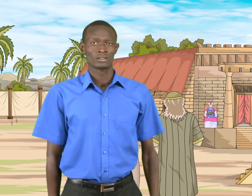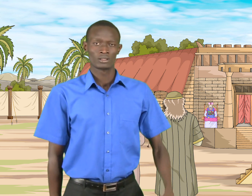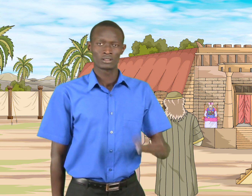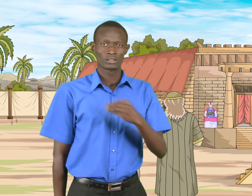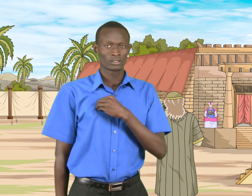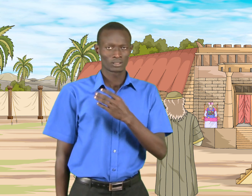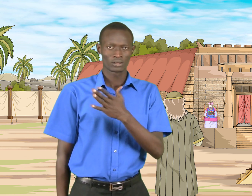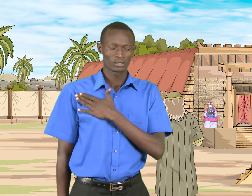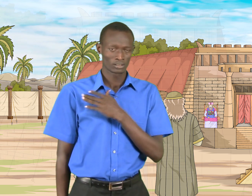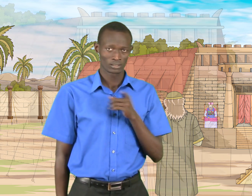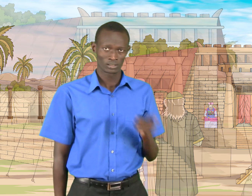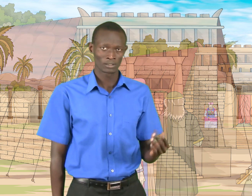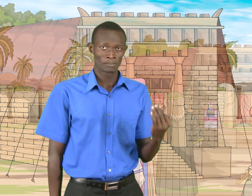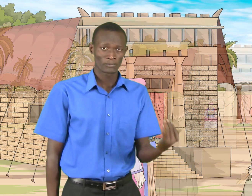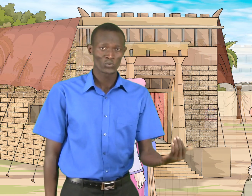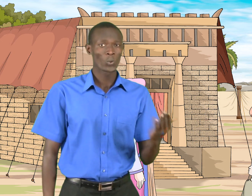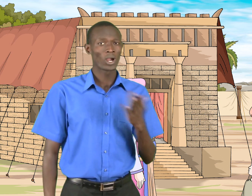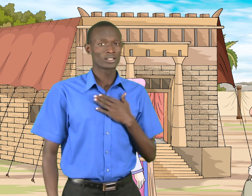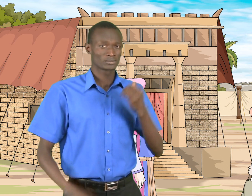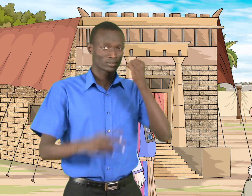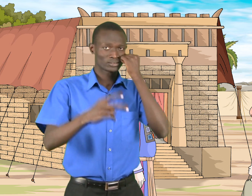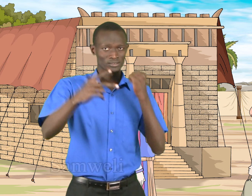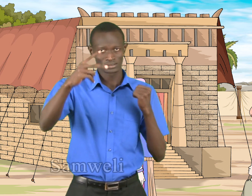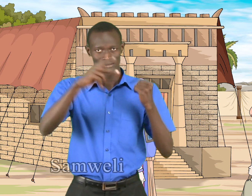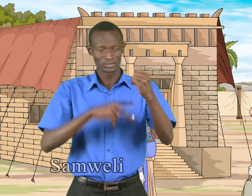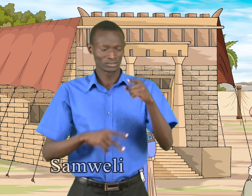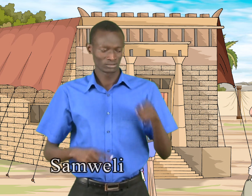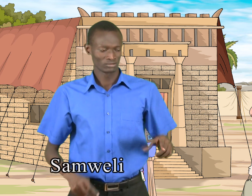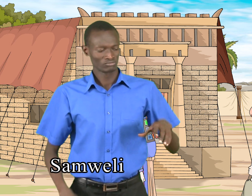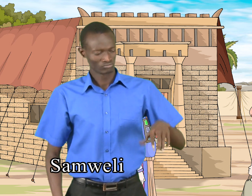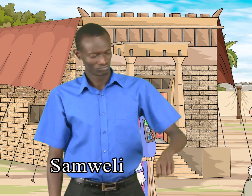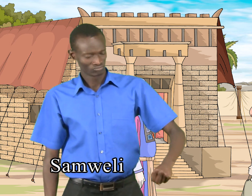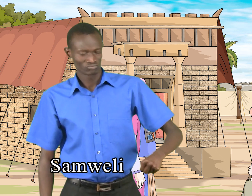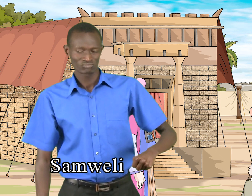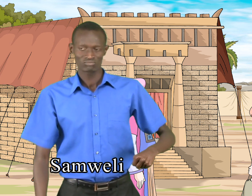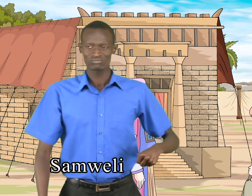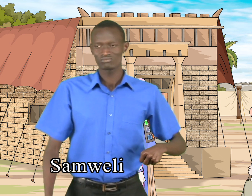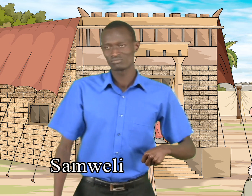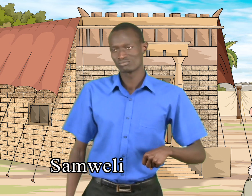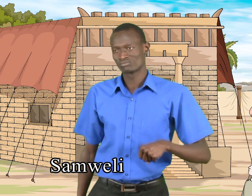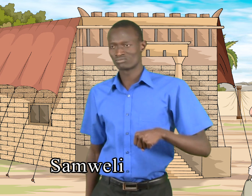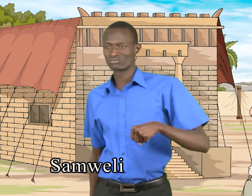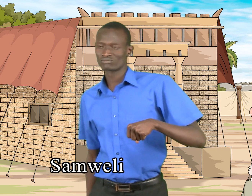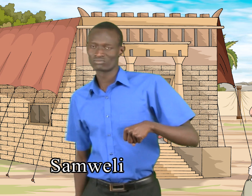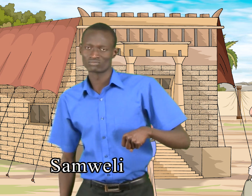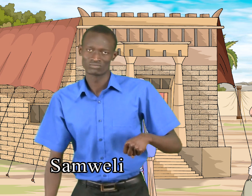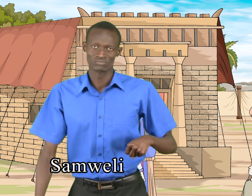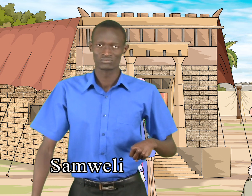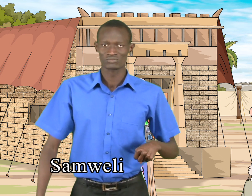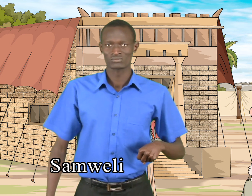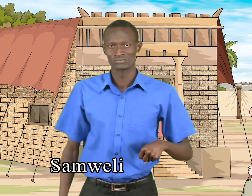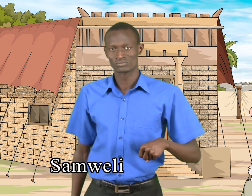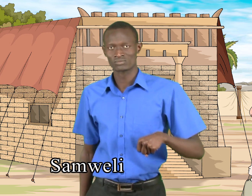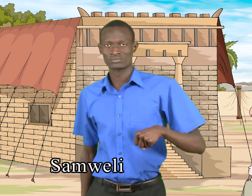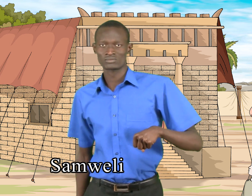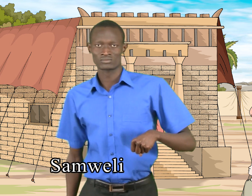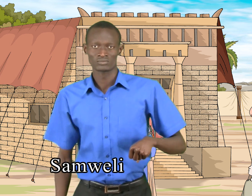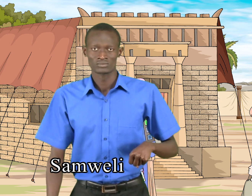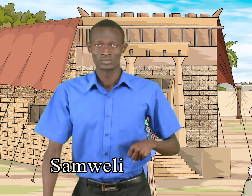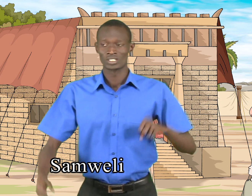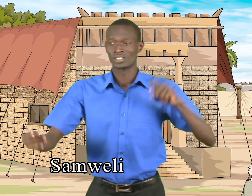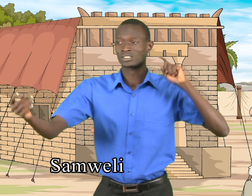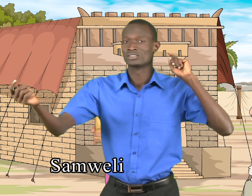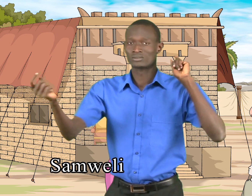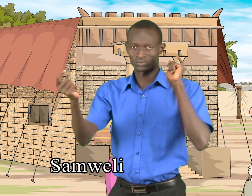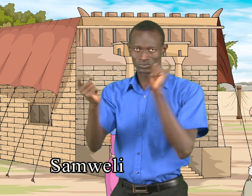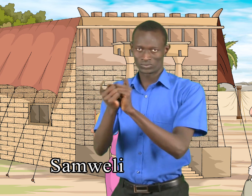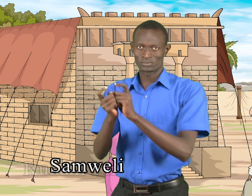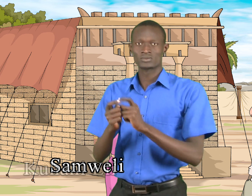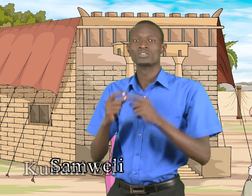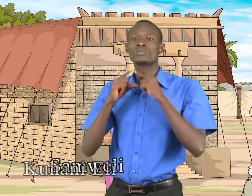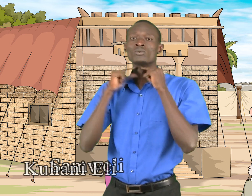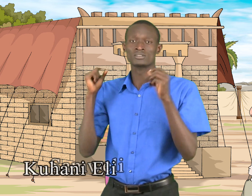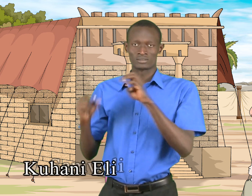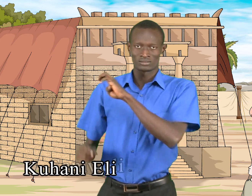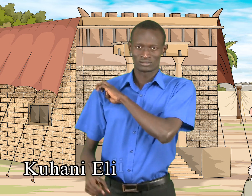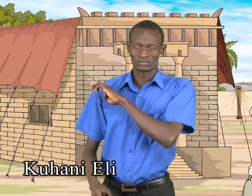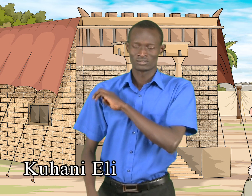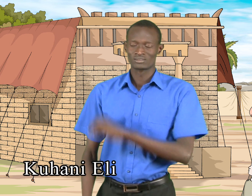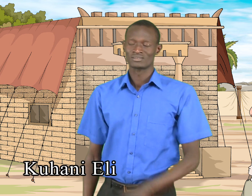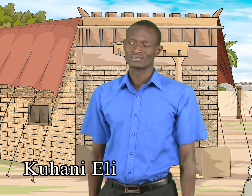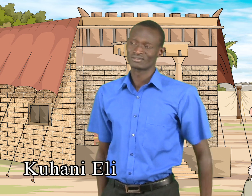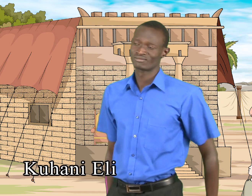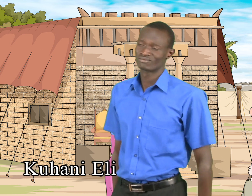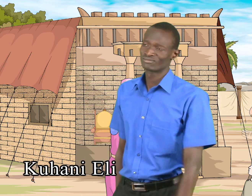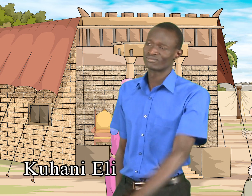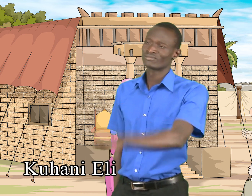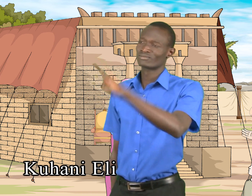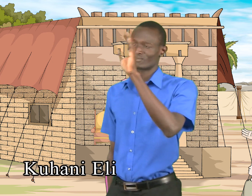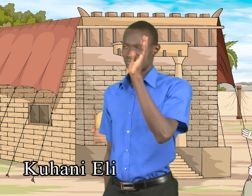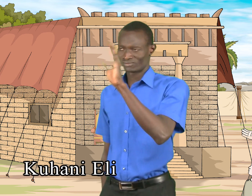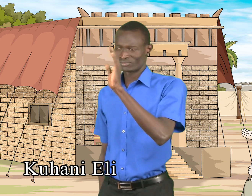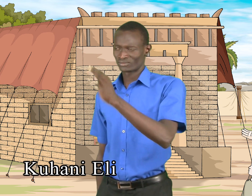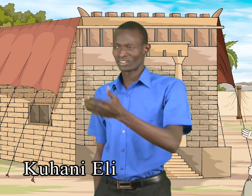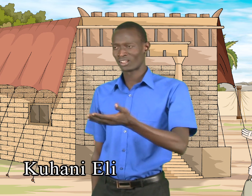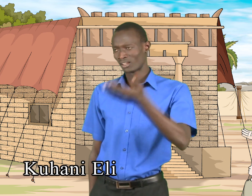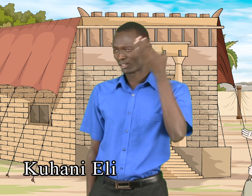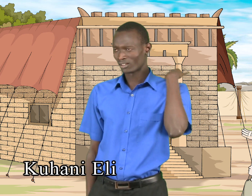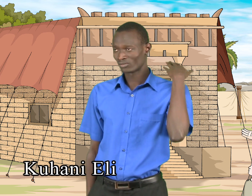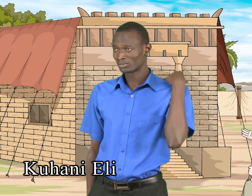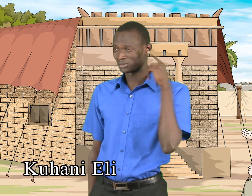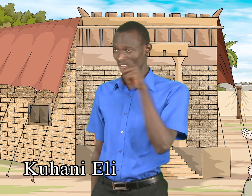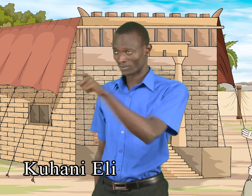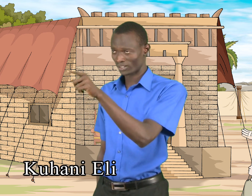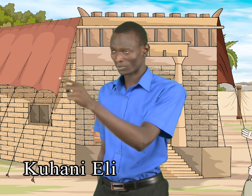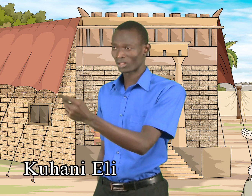And when they had slaughtered the bull, they brought the boy to Eli.